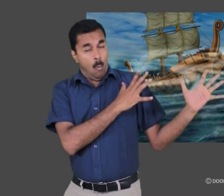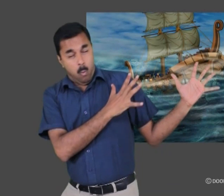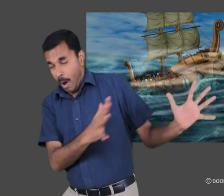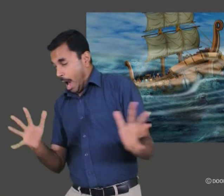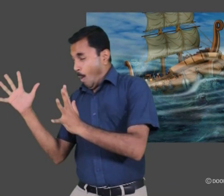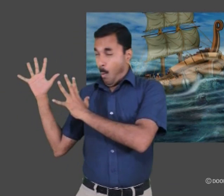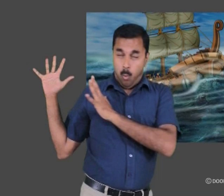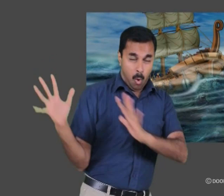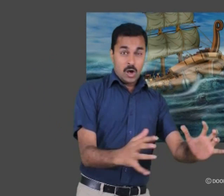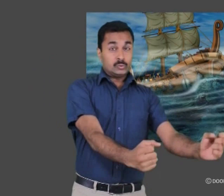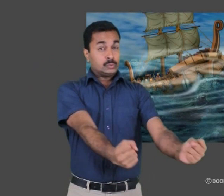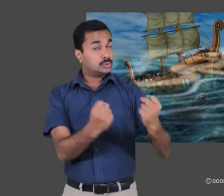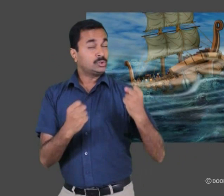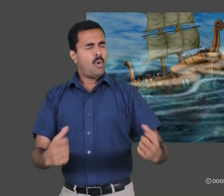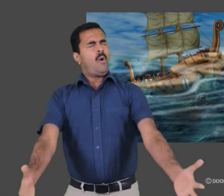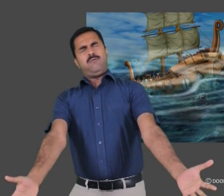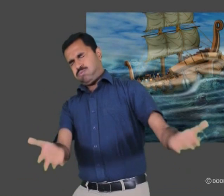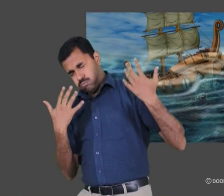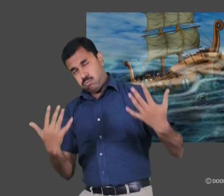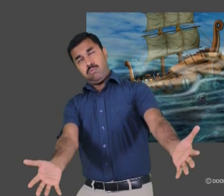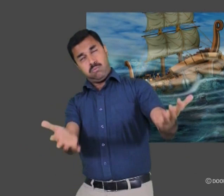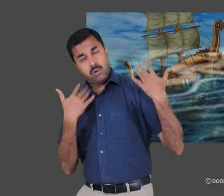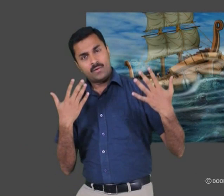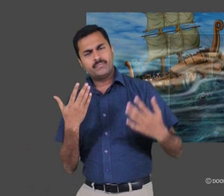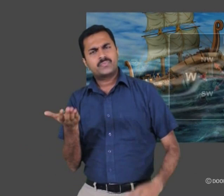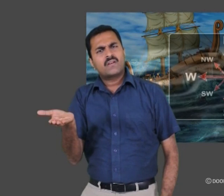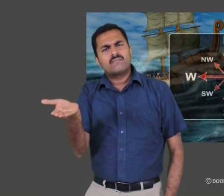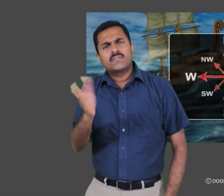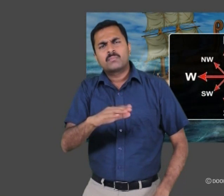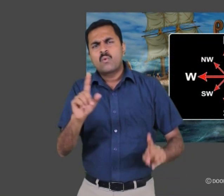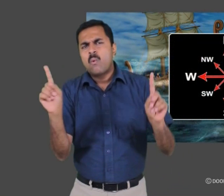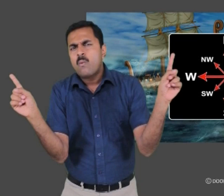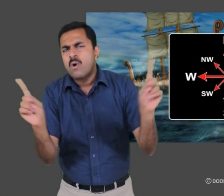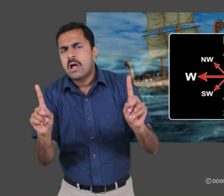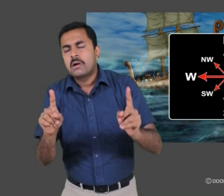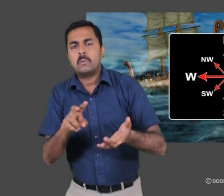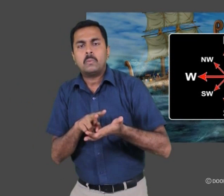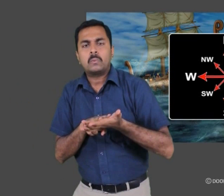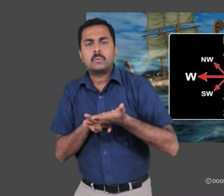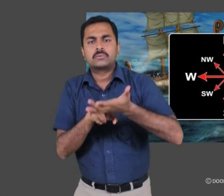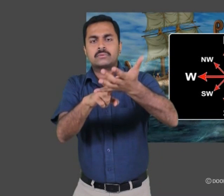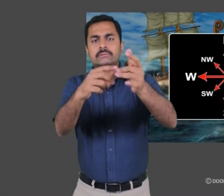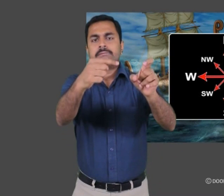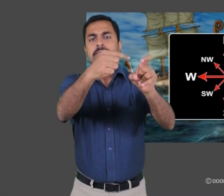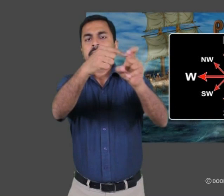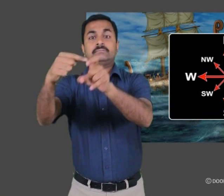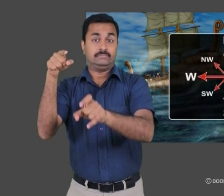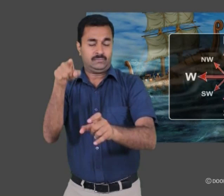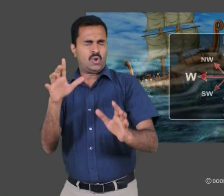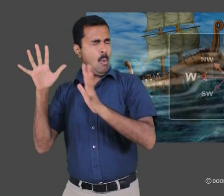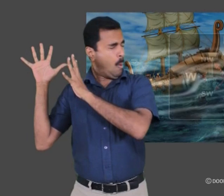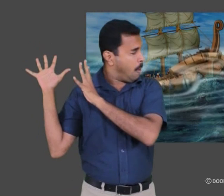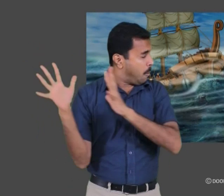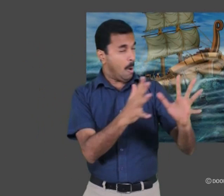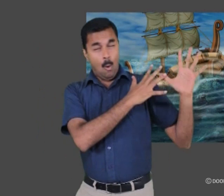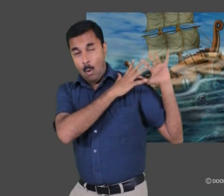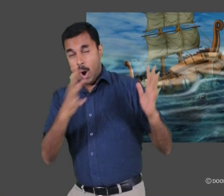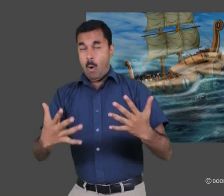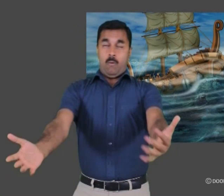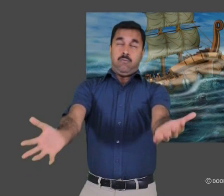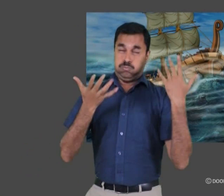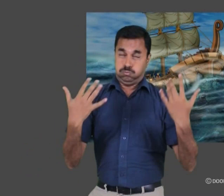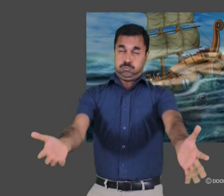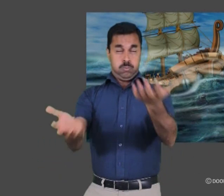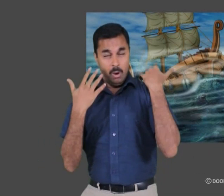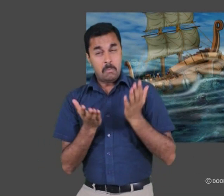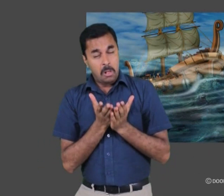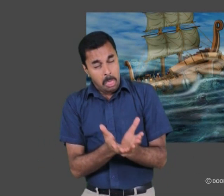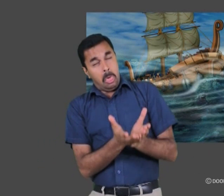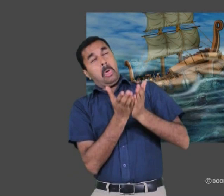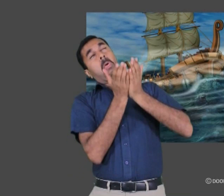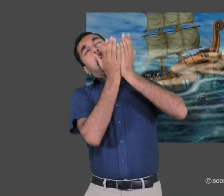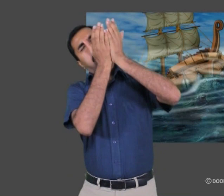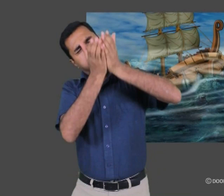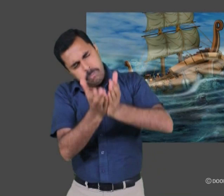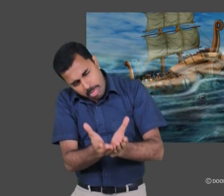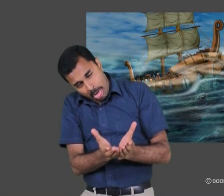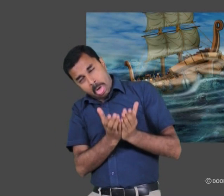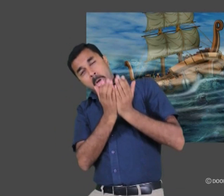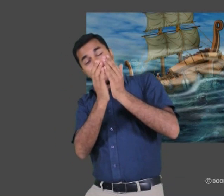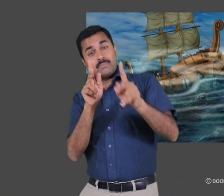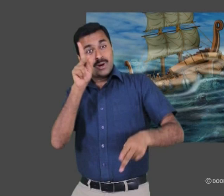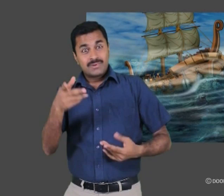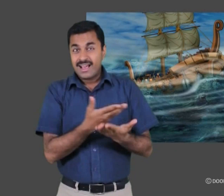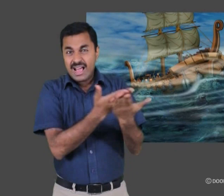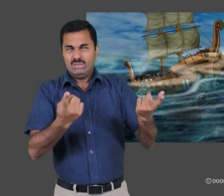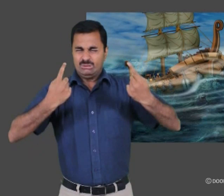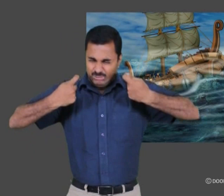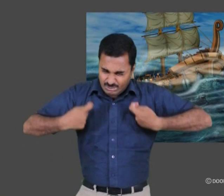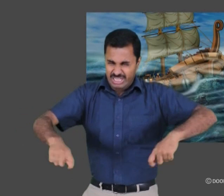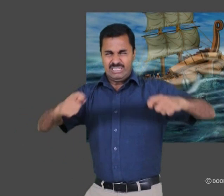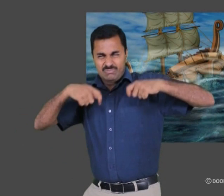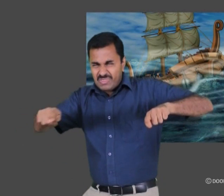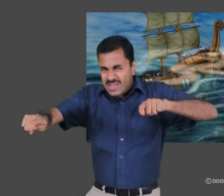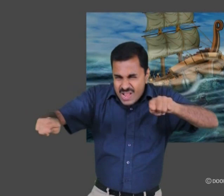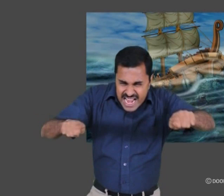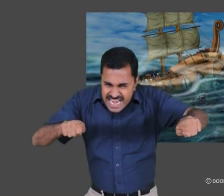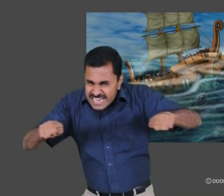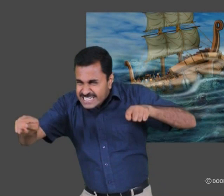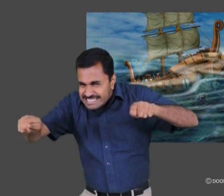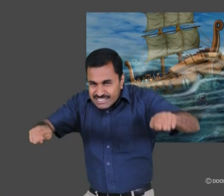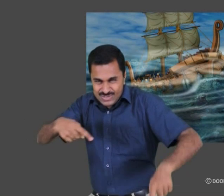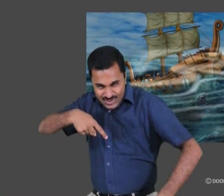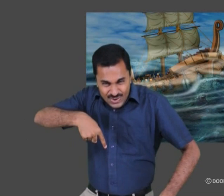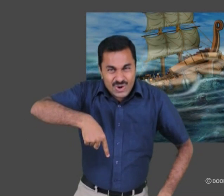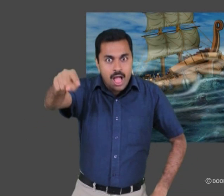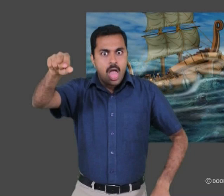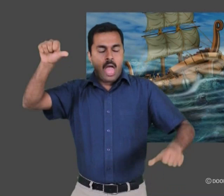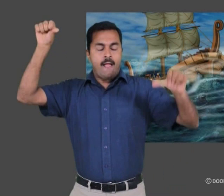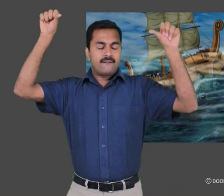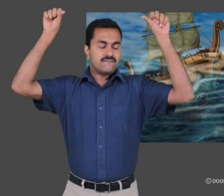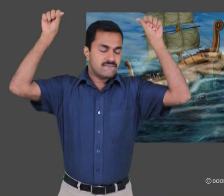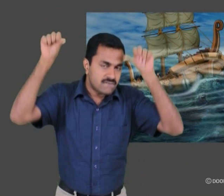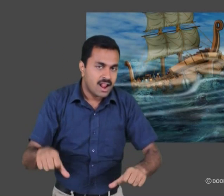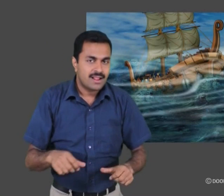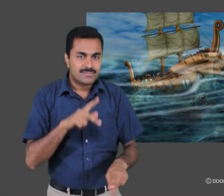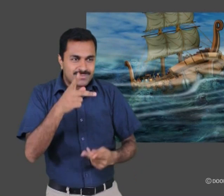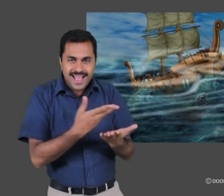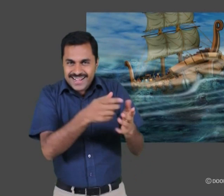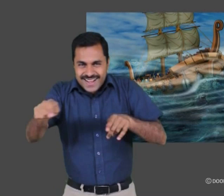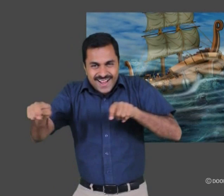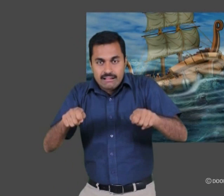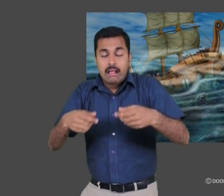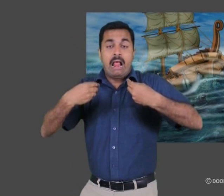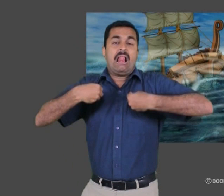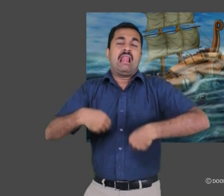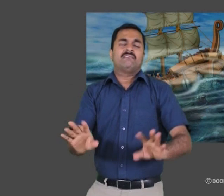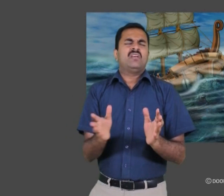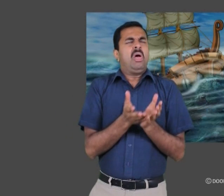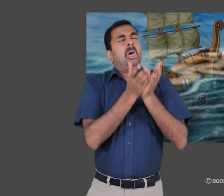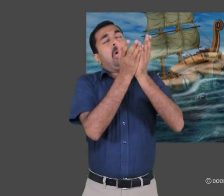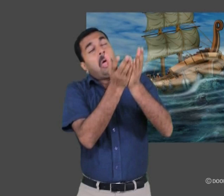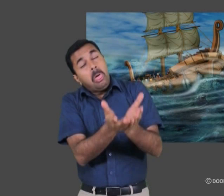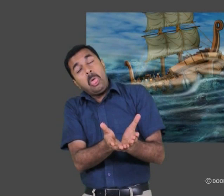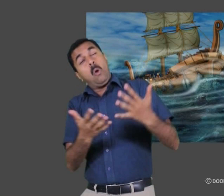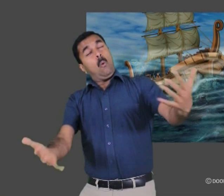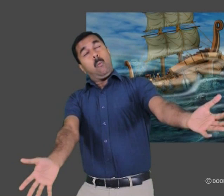But it was not long before a cyclone called the Northeaster swept down across the island.